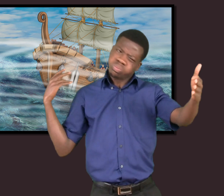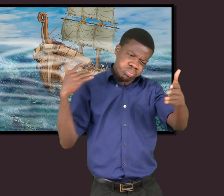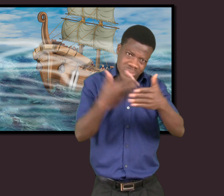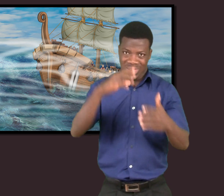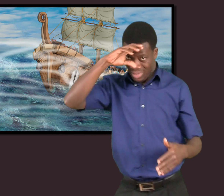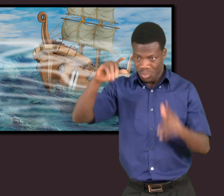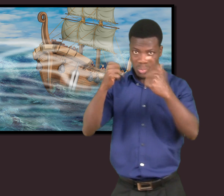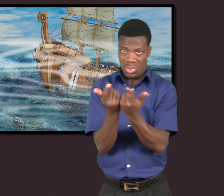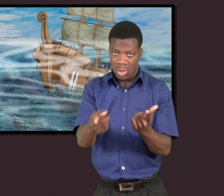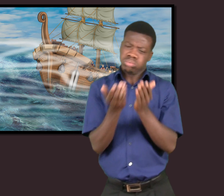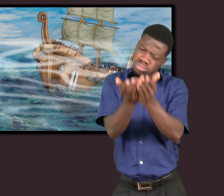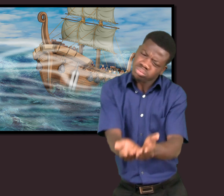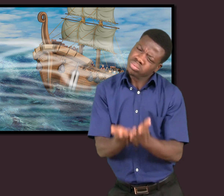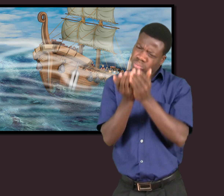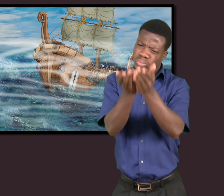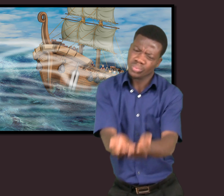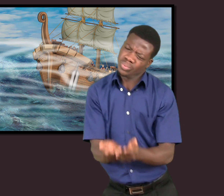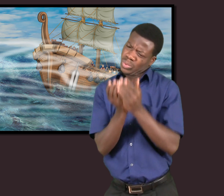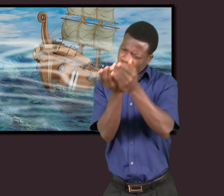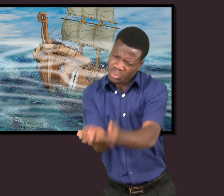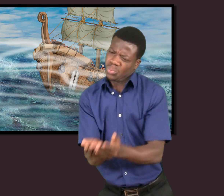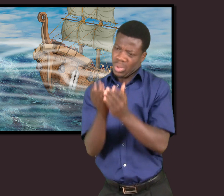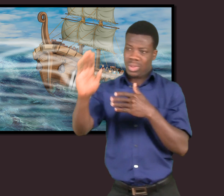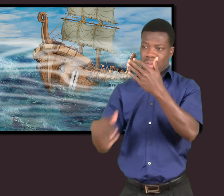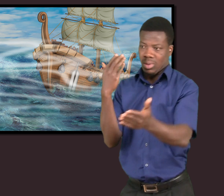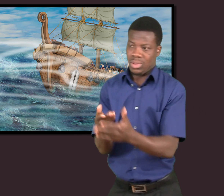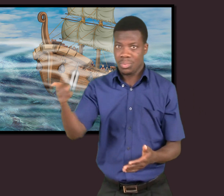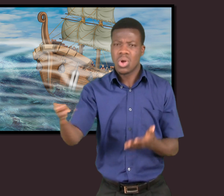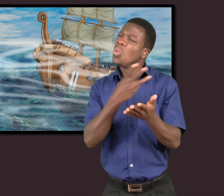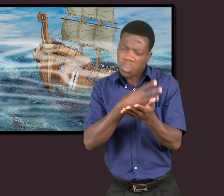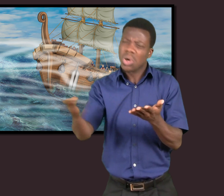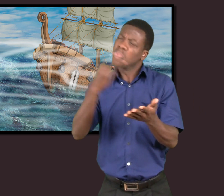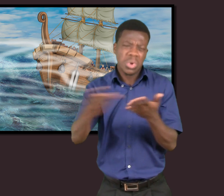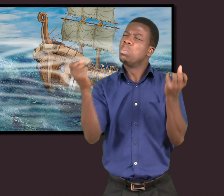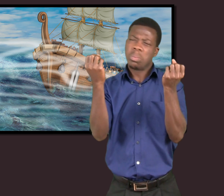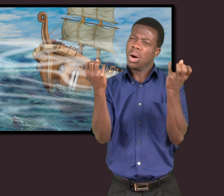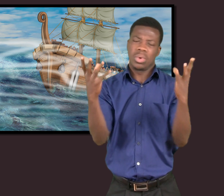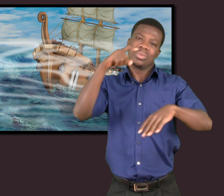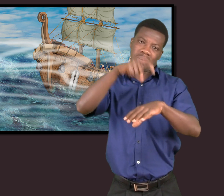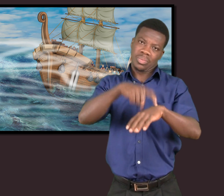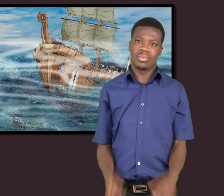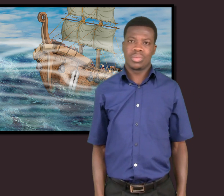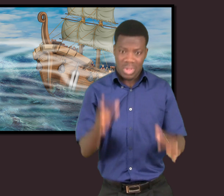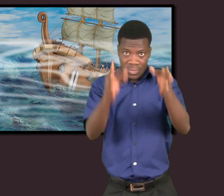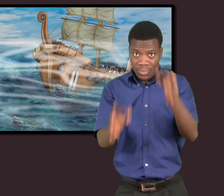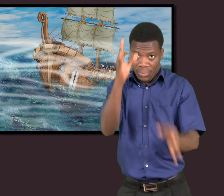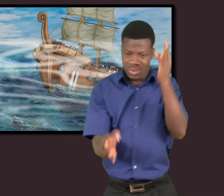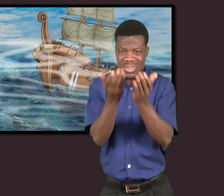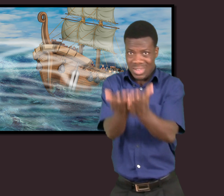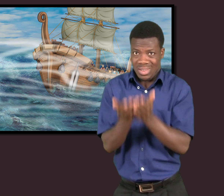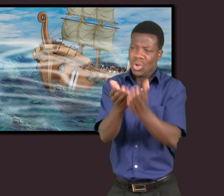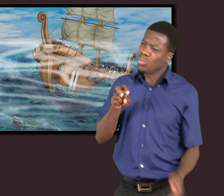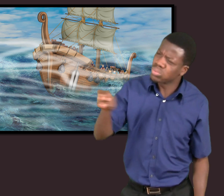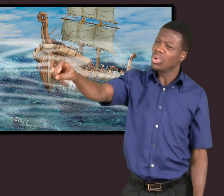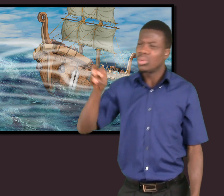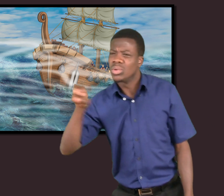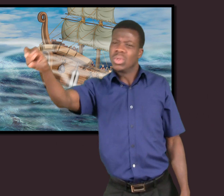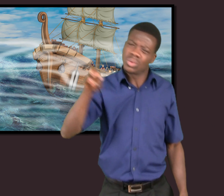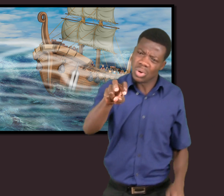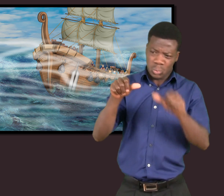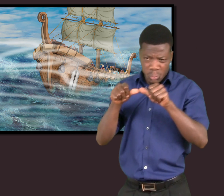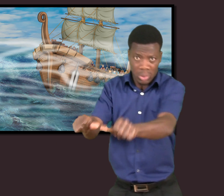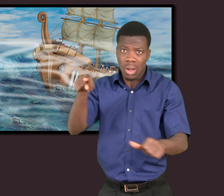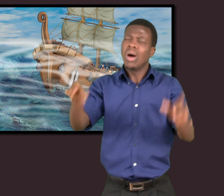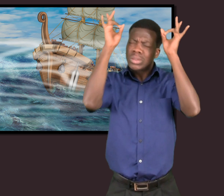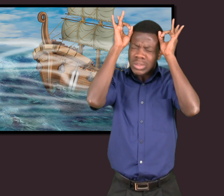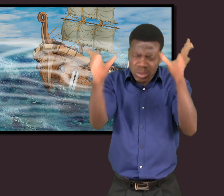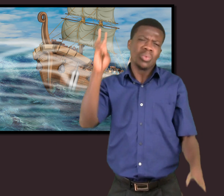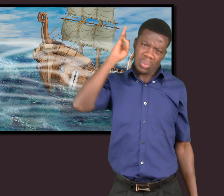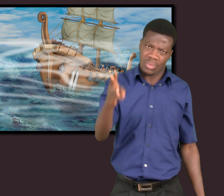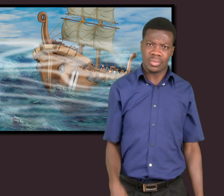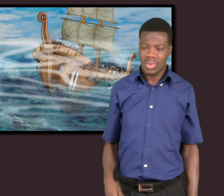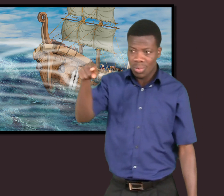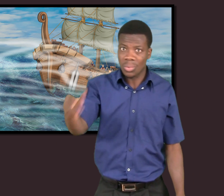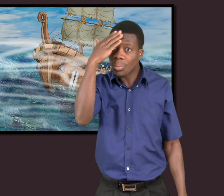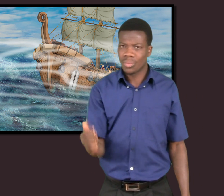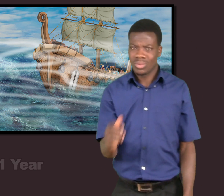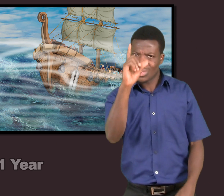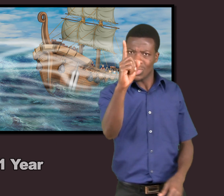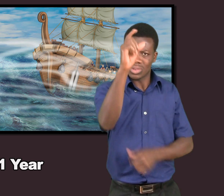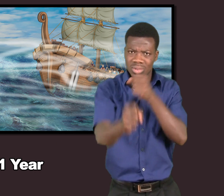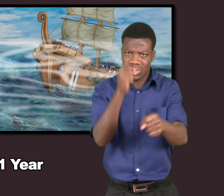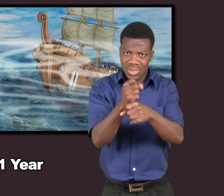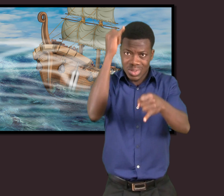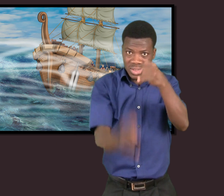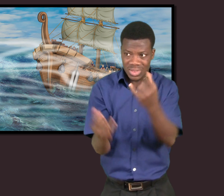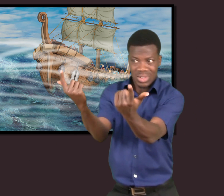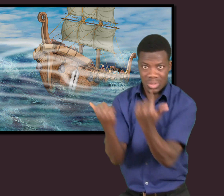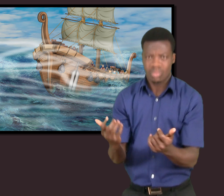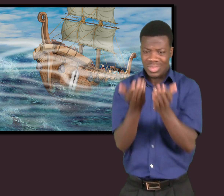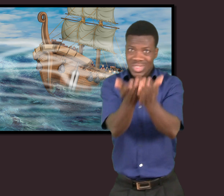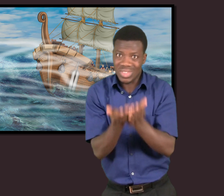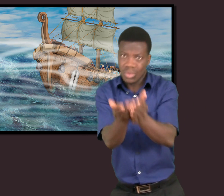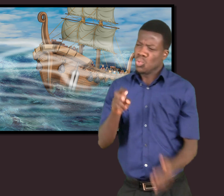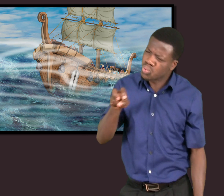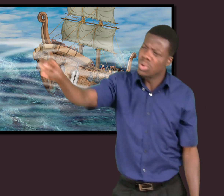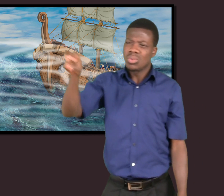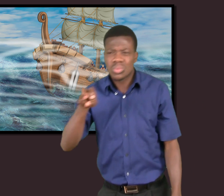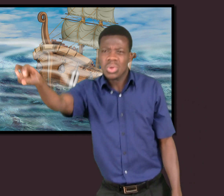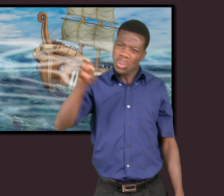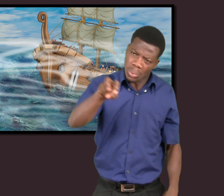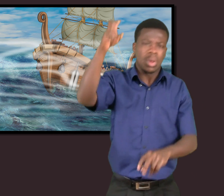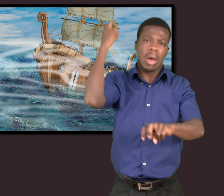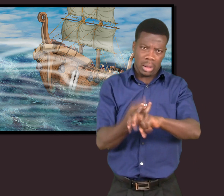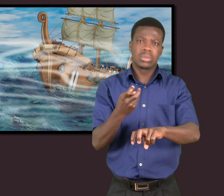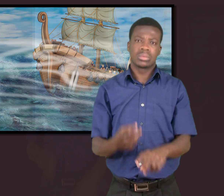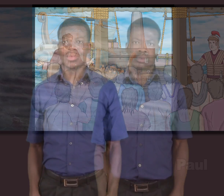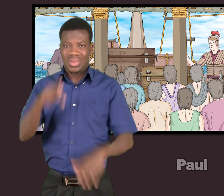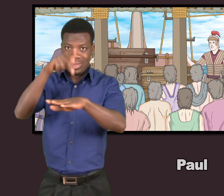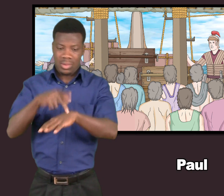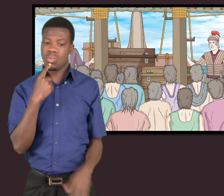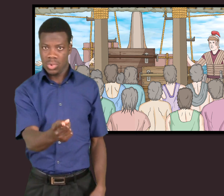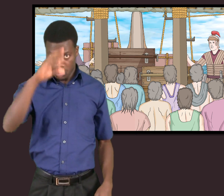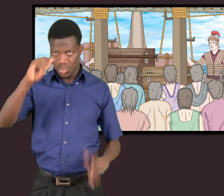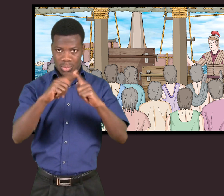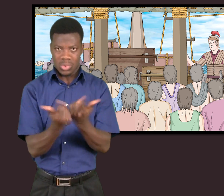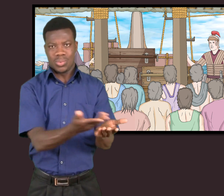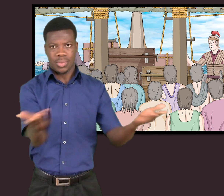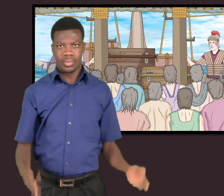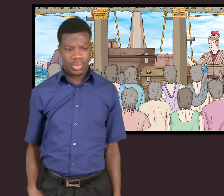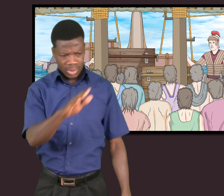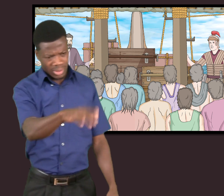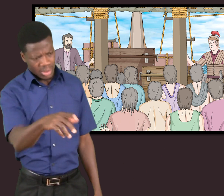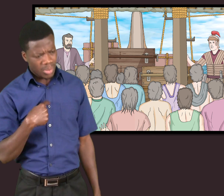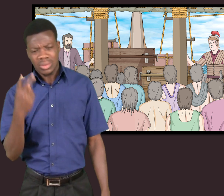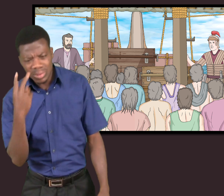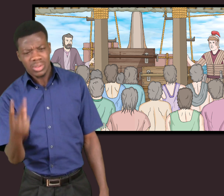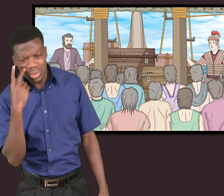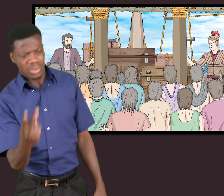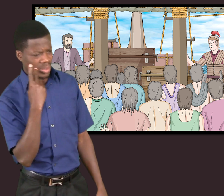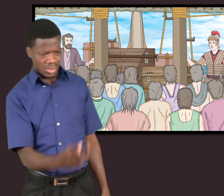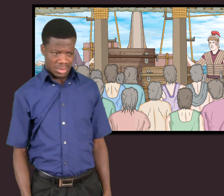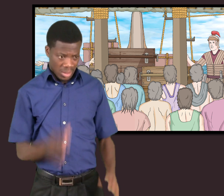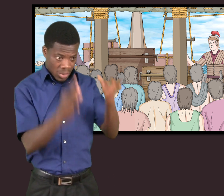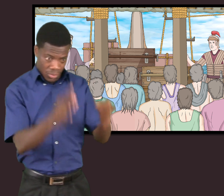By now much time had passed, and the voyage had already become dangerous because it was after the Fast.